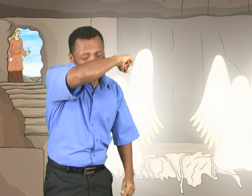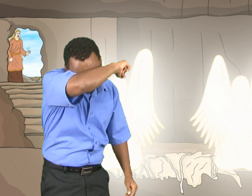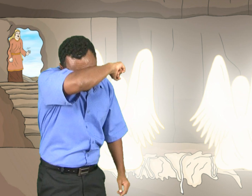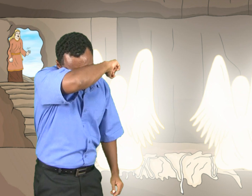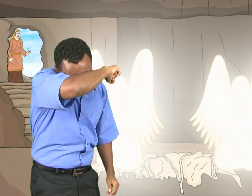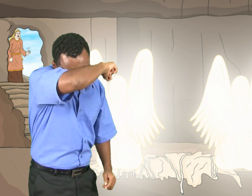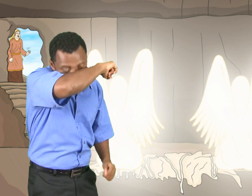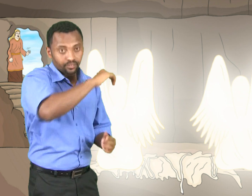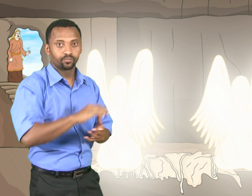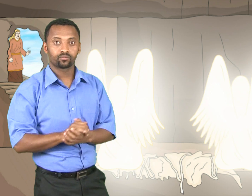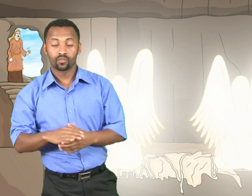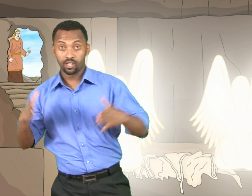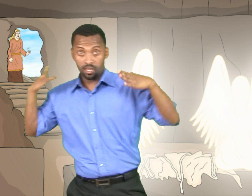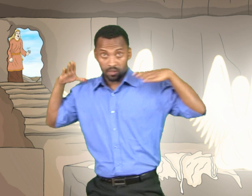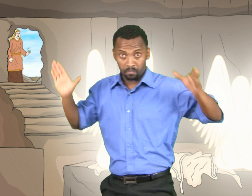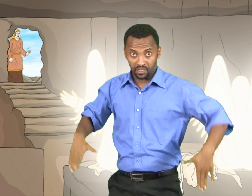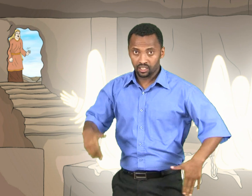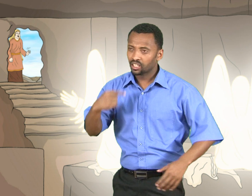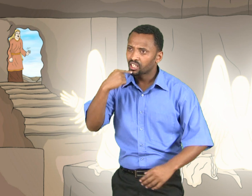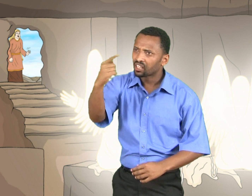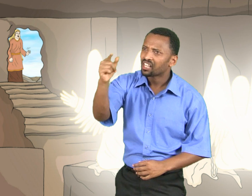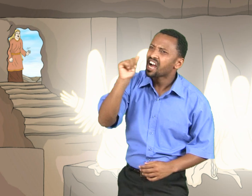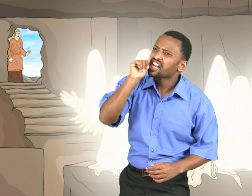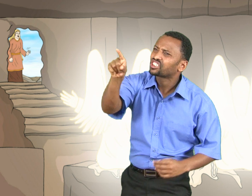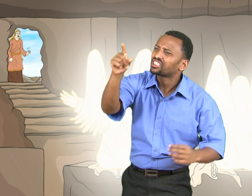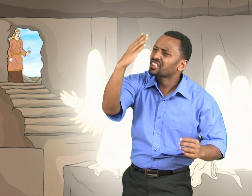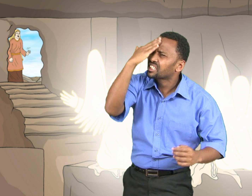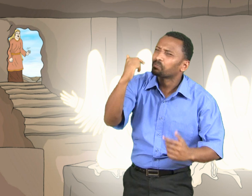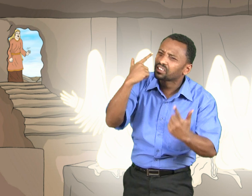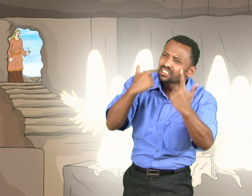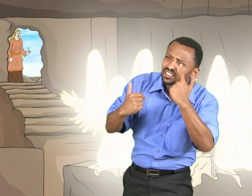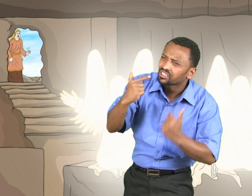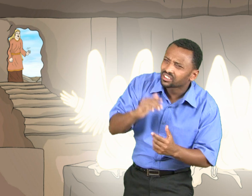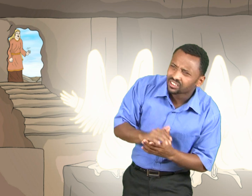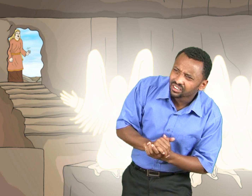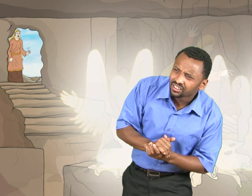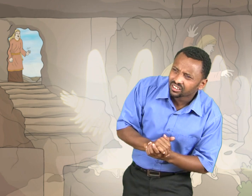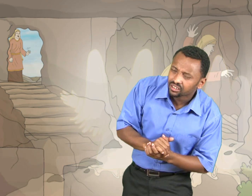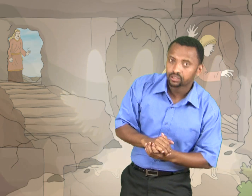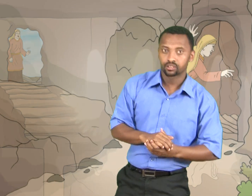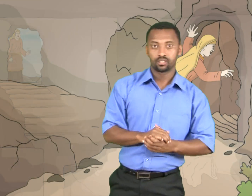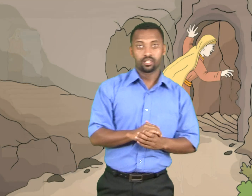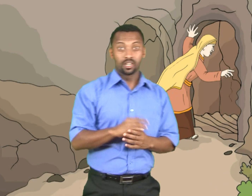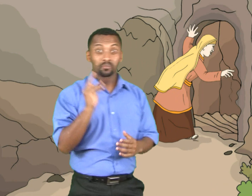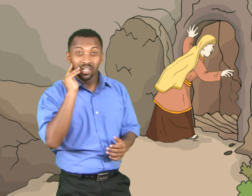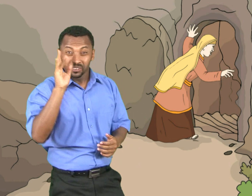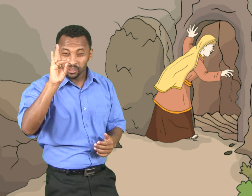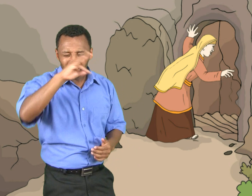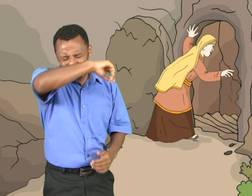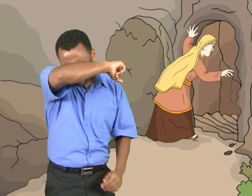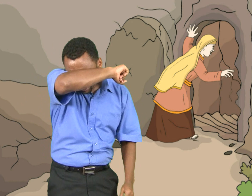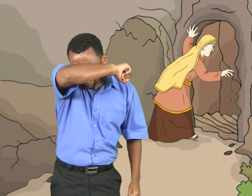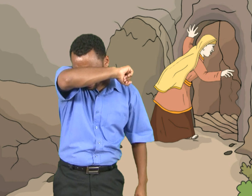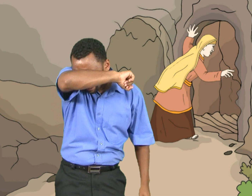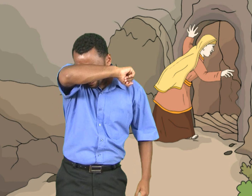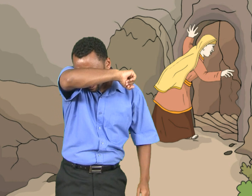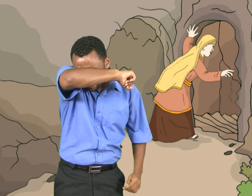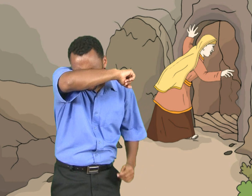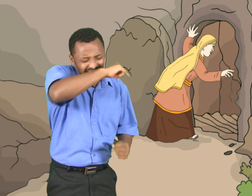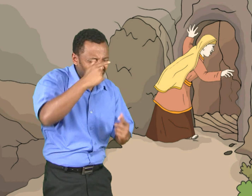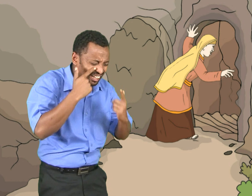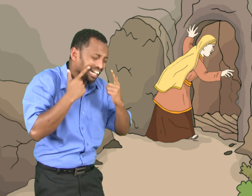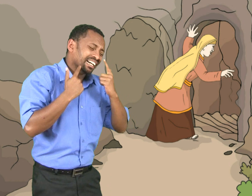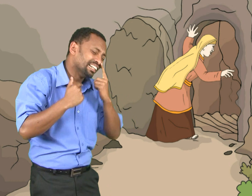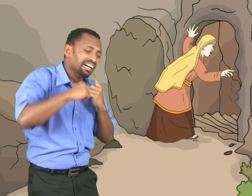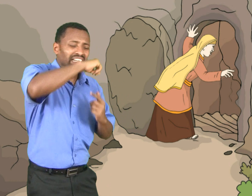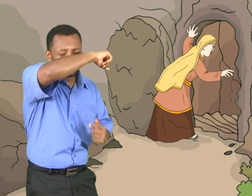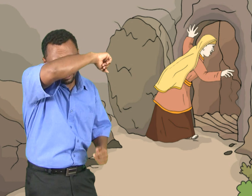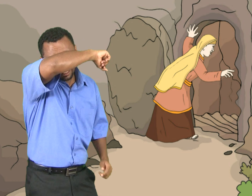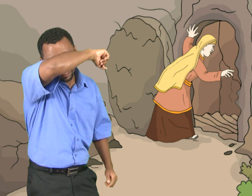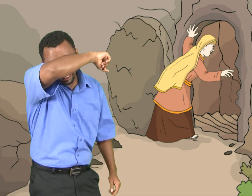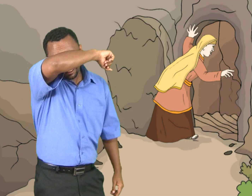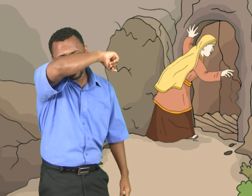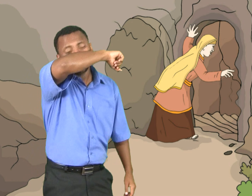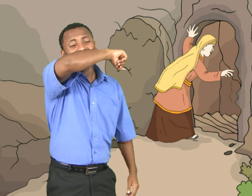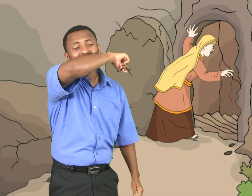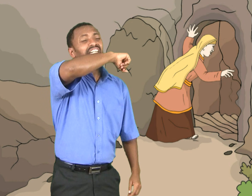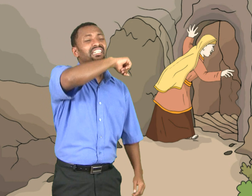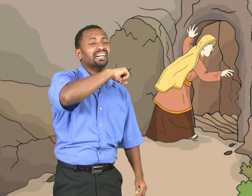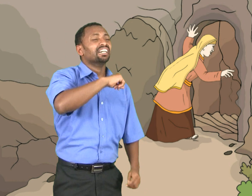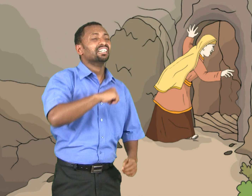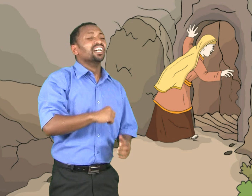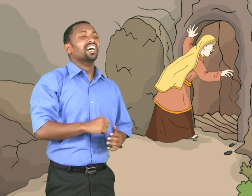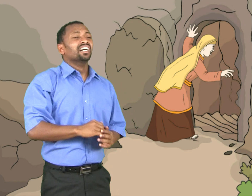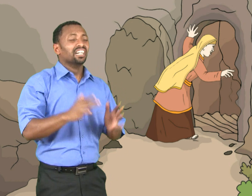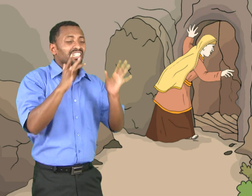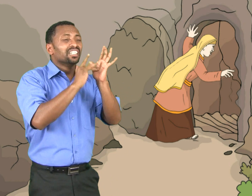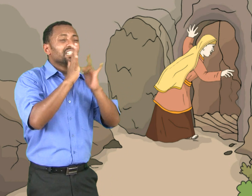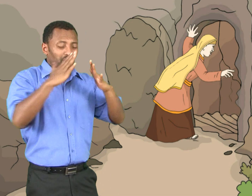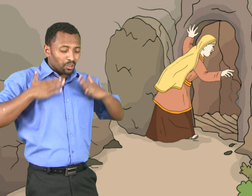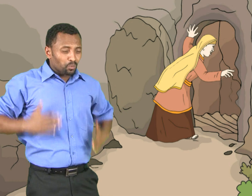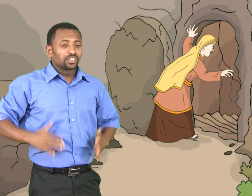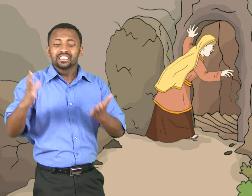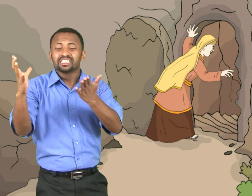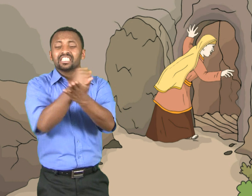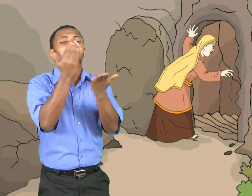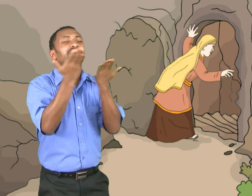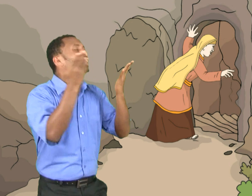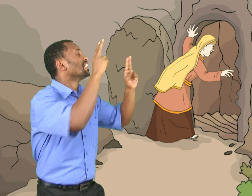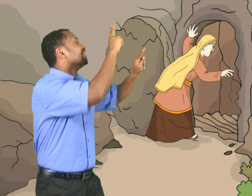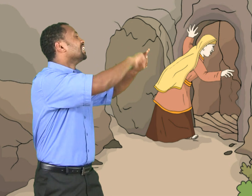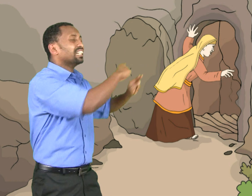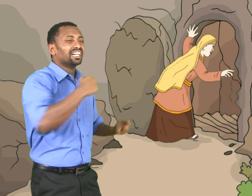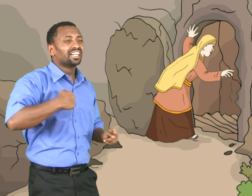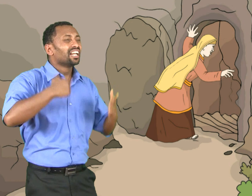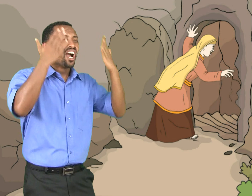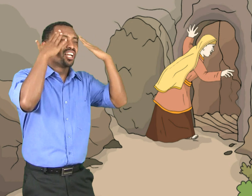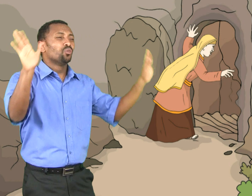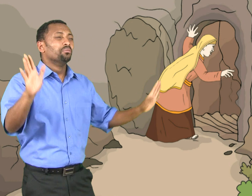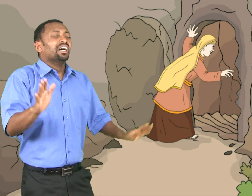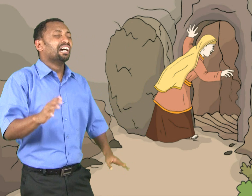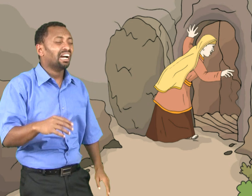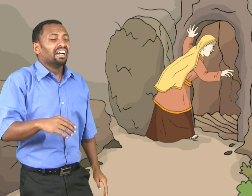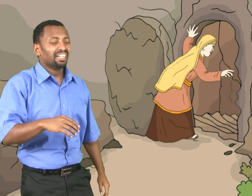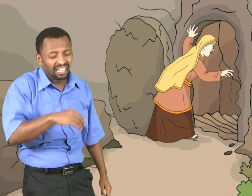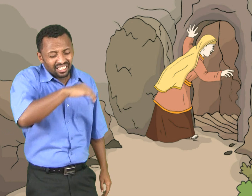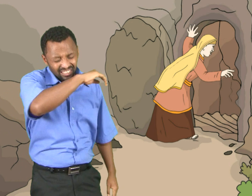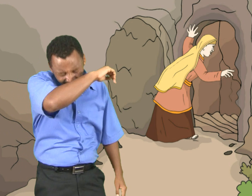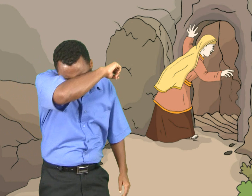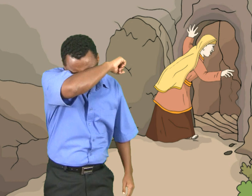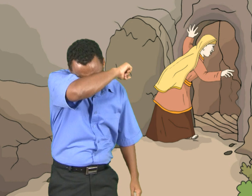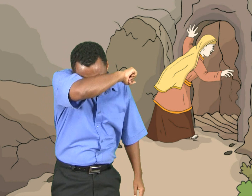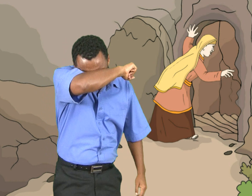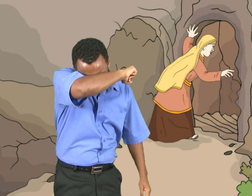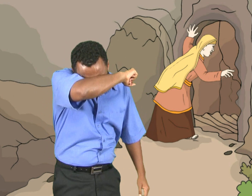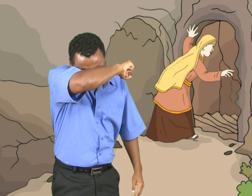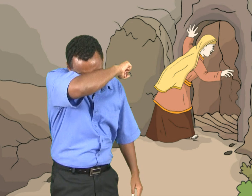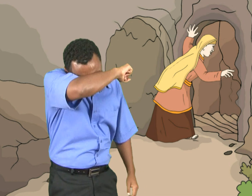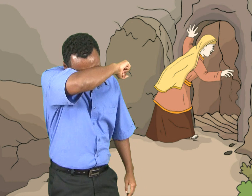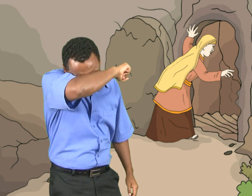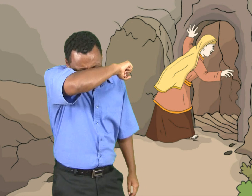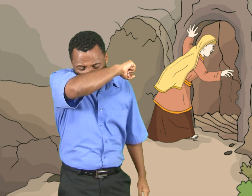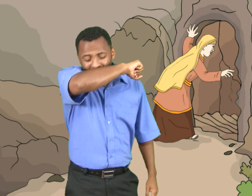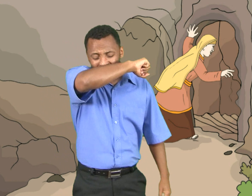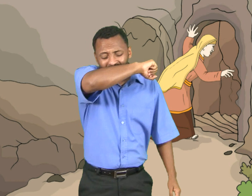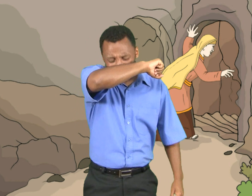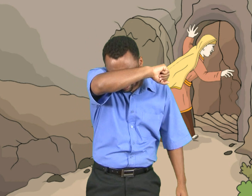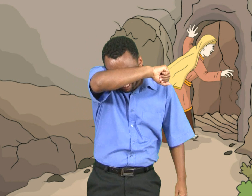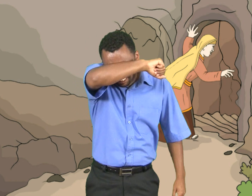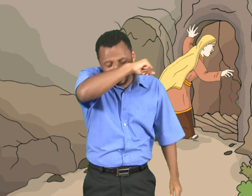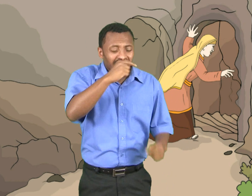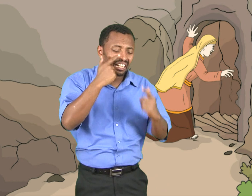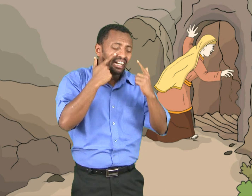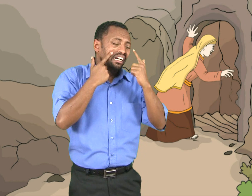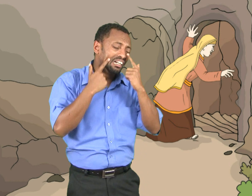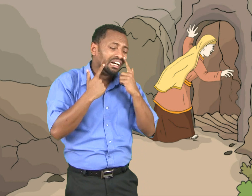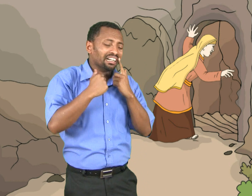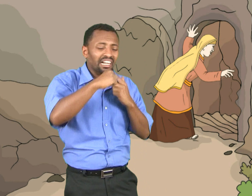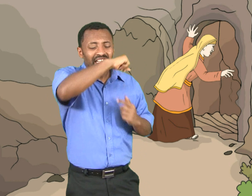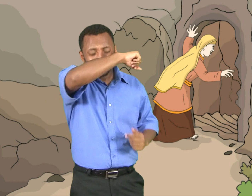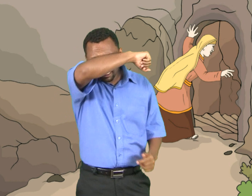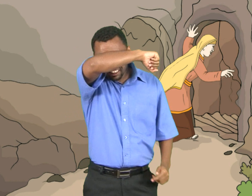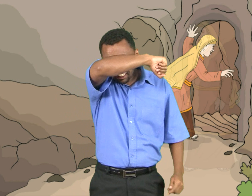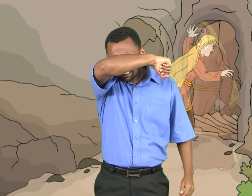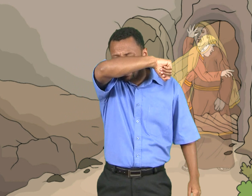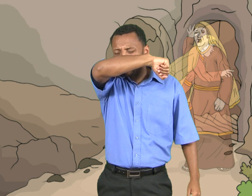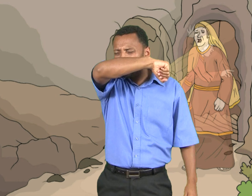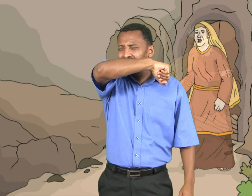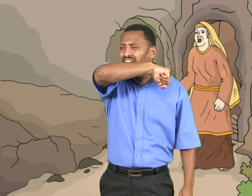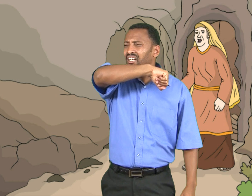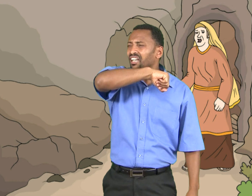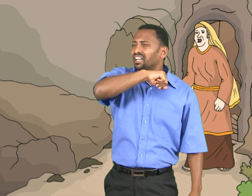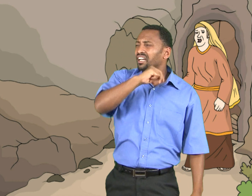“Woman, why are you weeping?” they asked. “Because they have taken my Lord away,” she said, “and I do not know where they have put Him.”